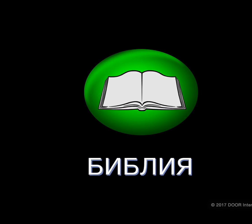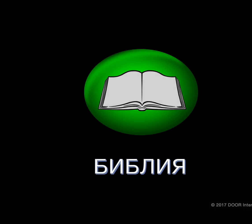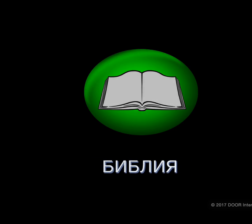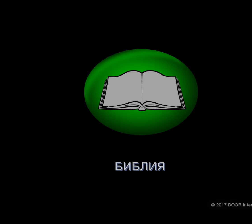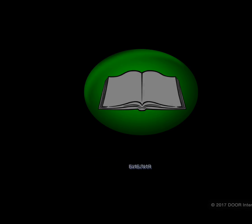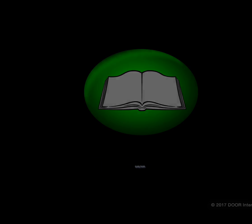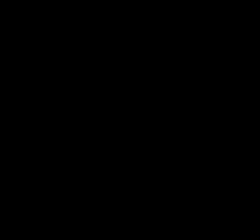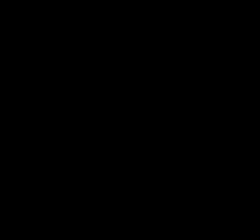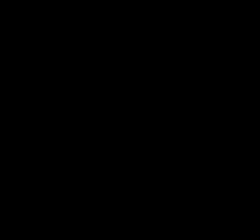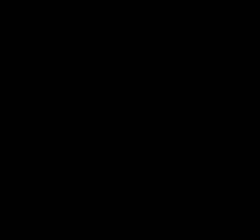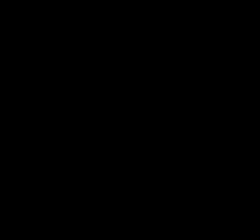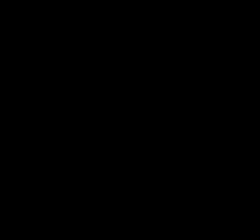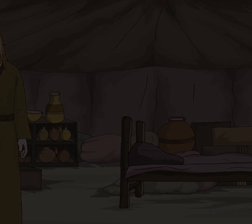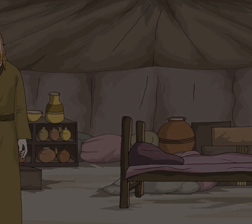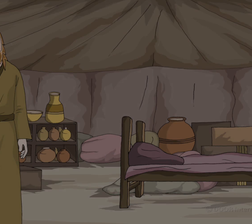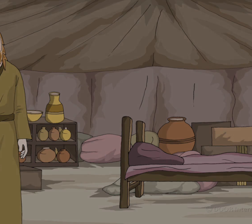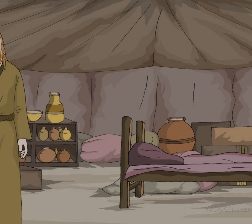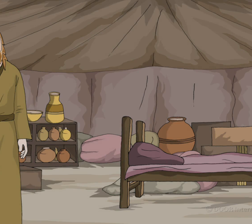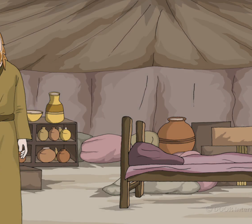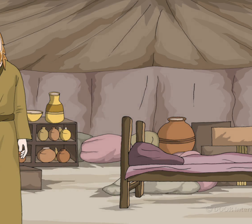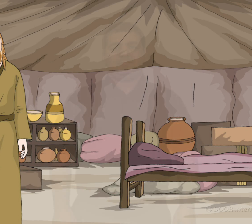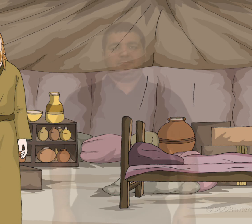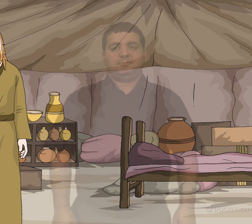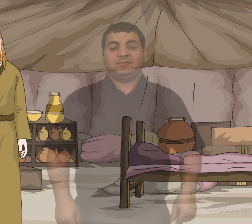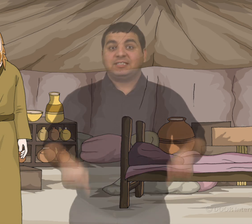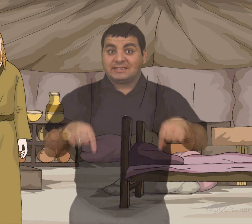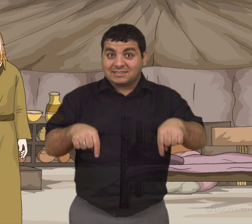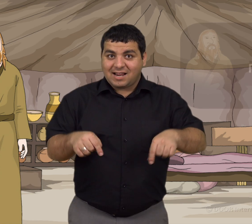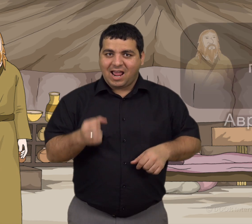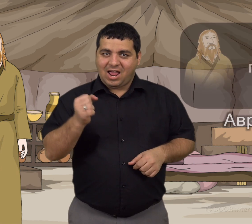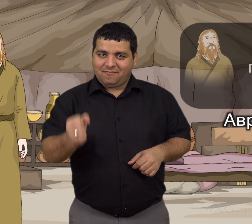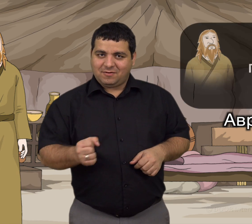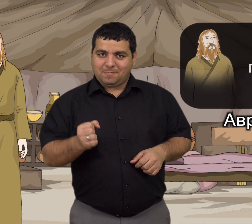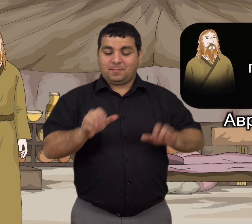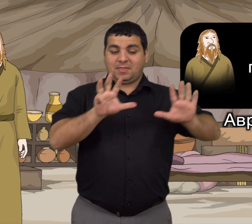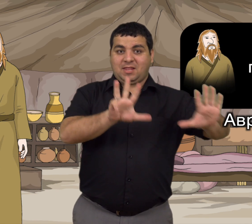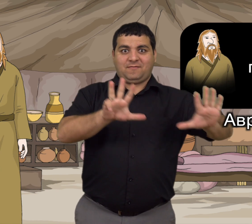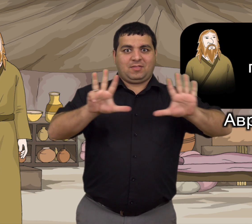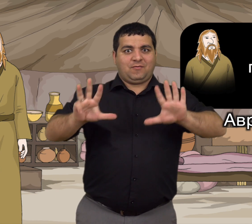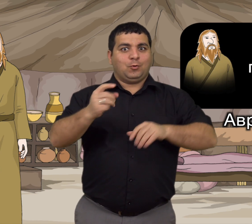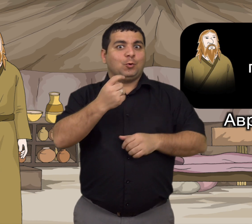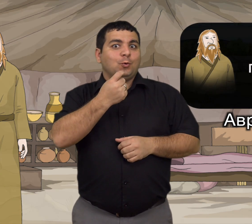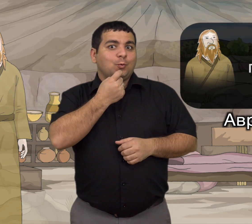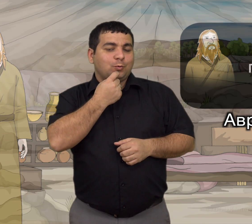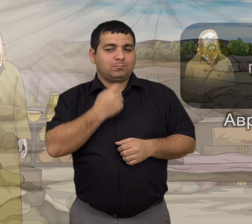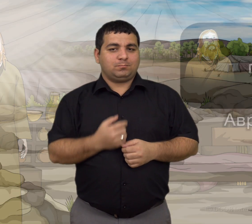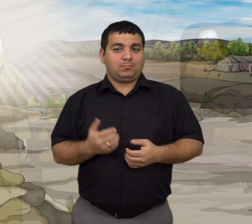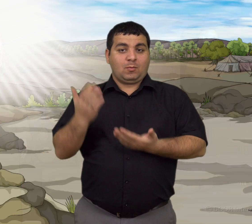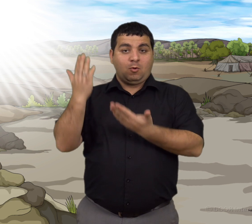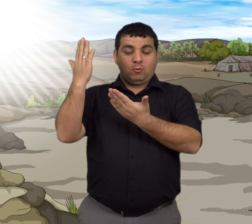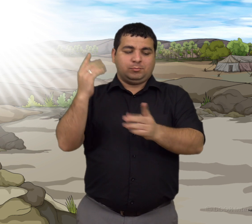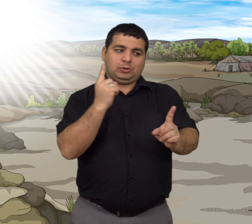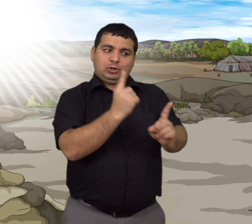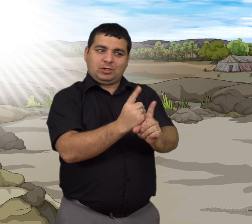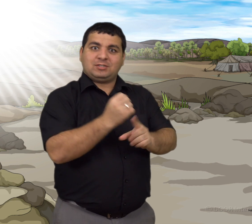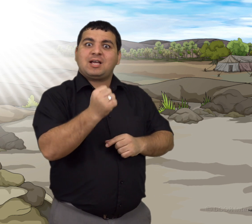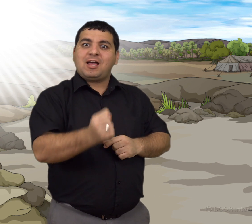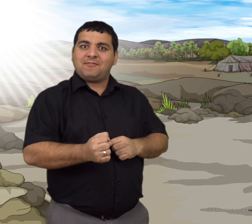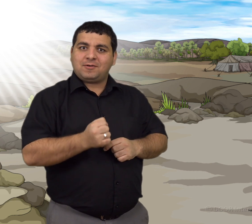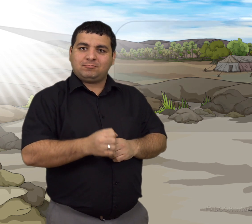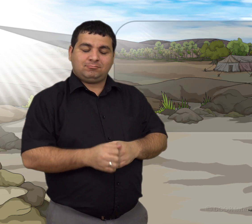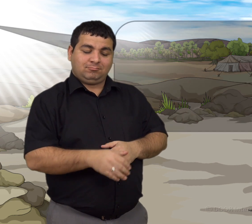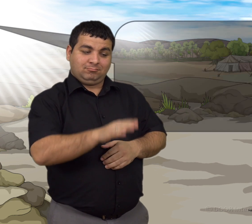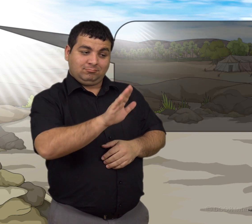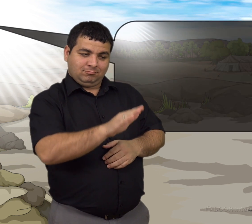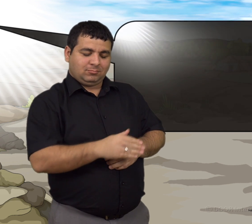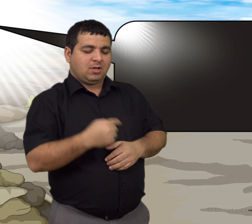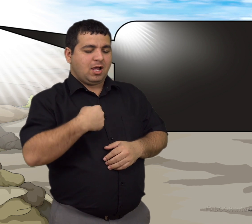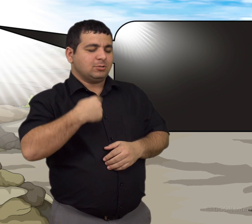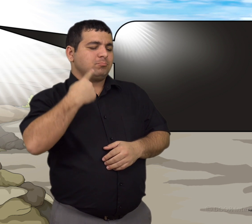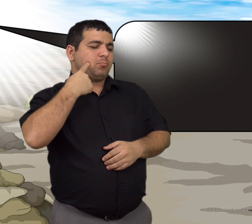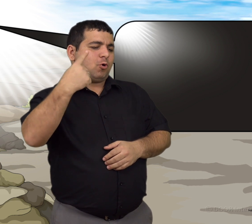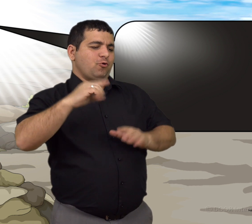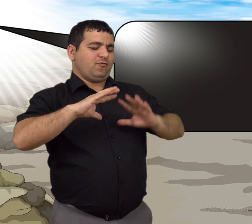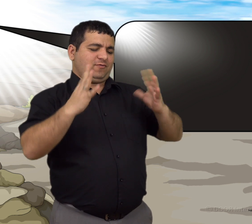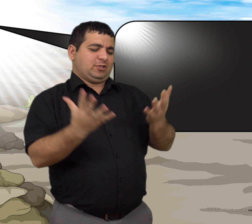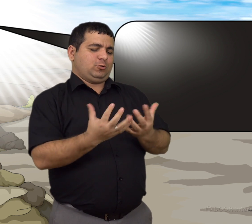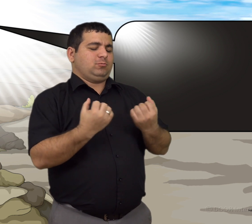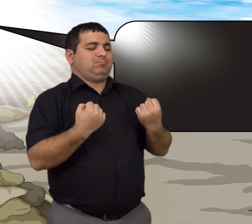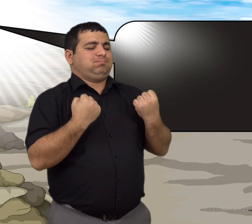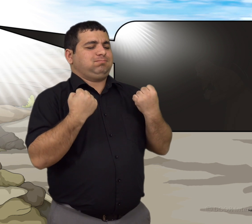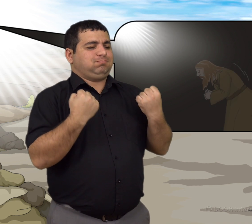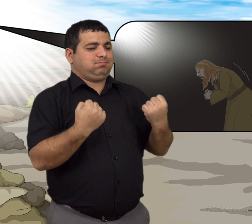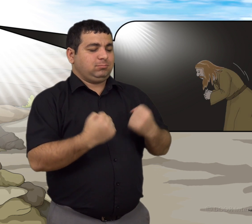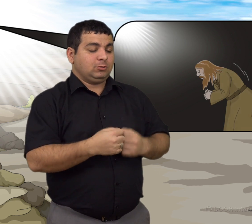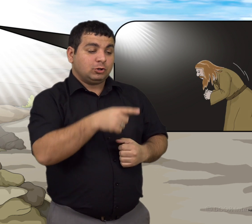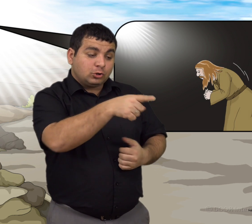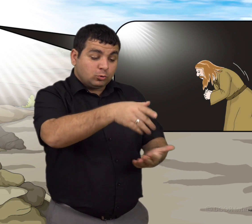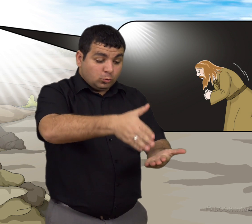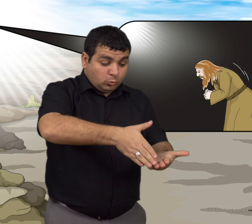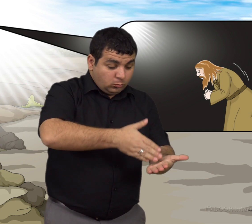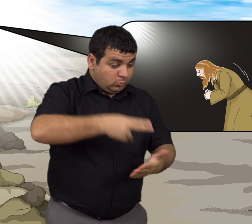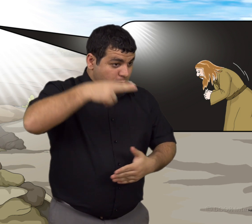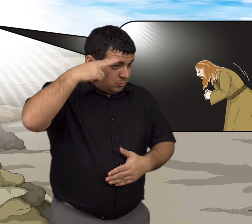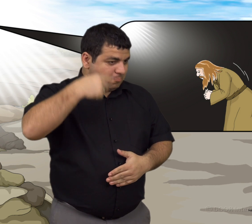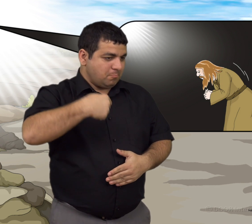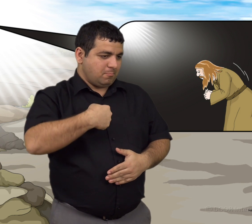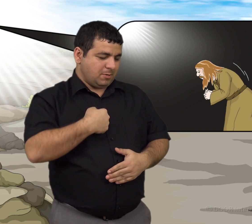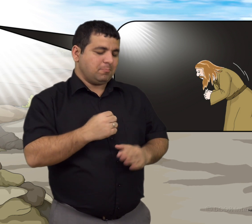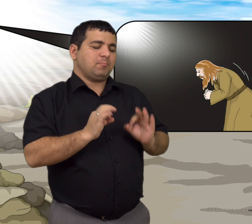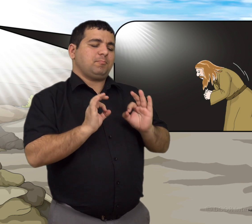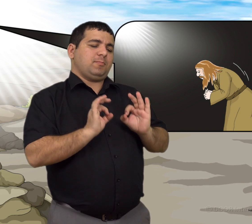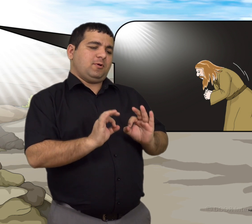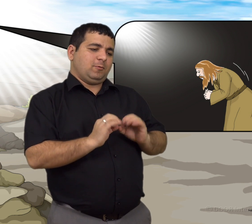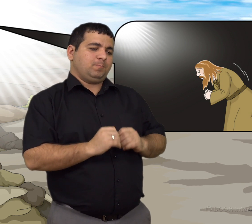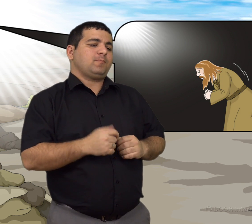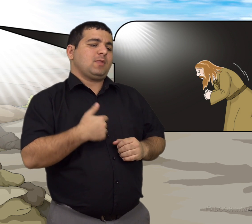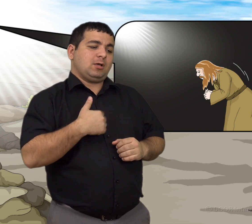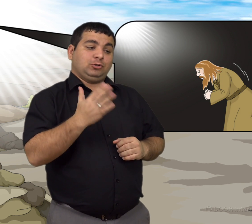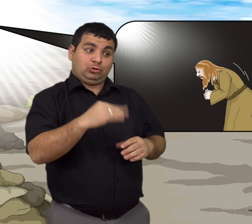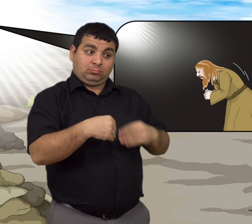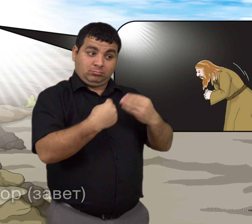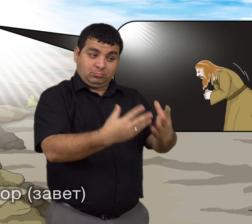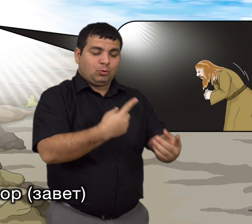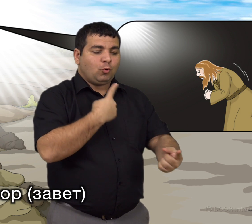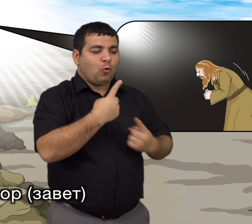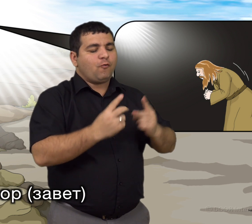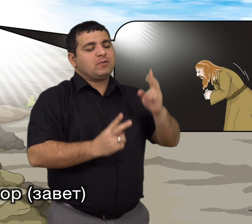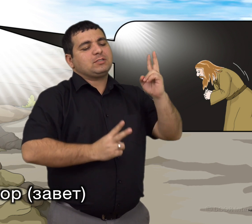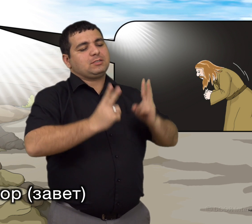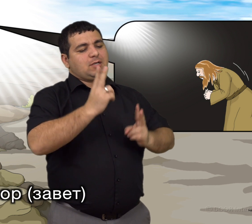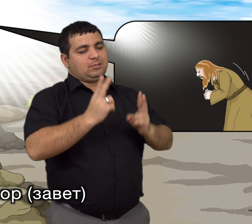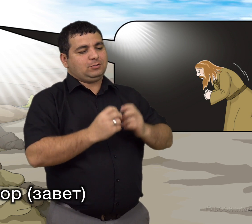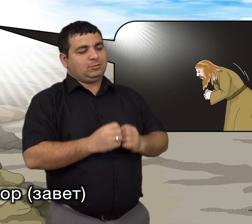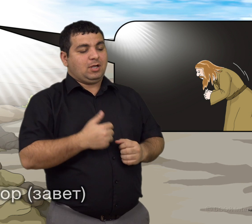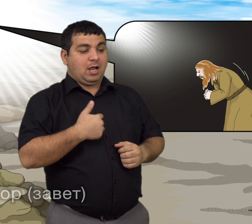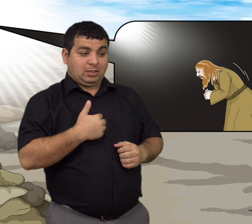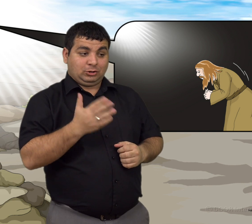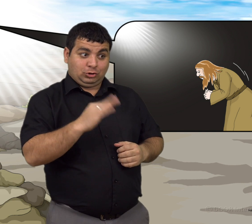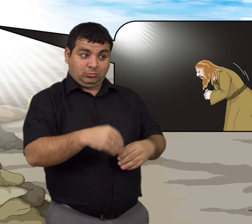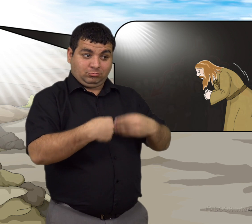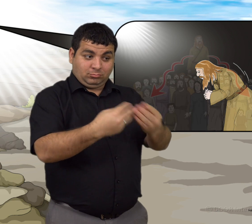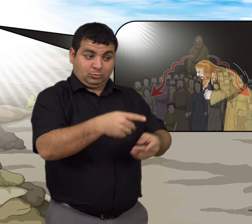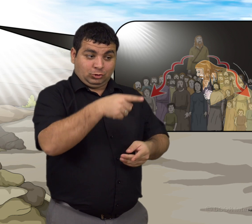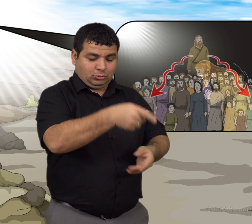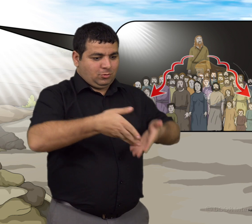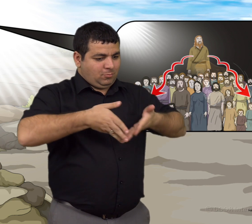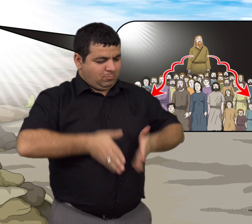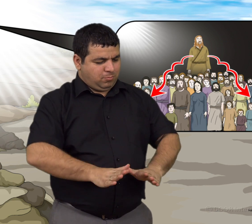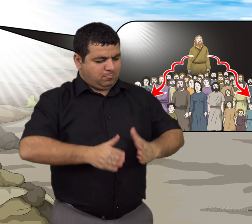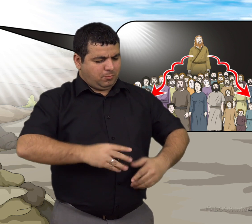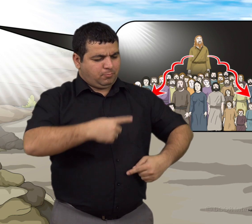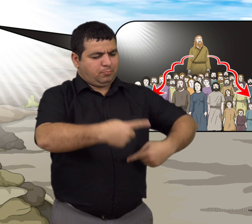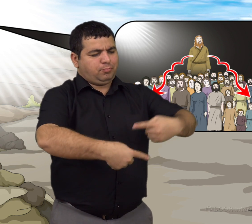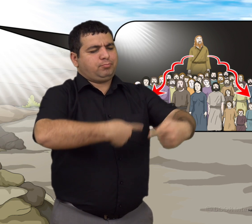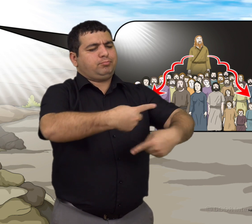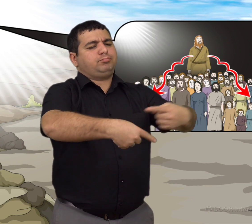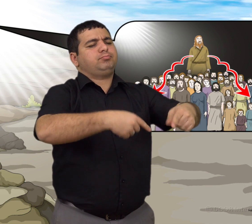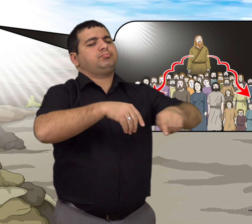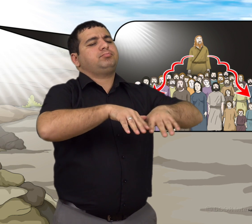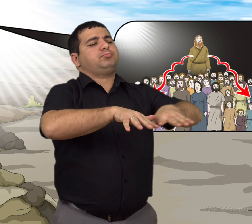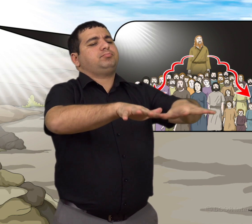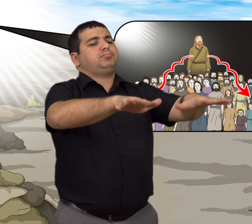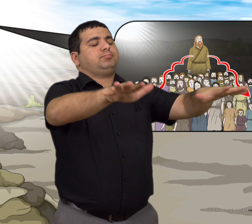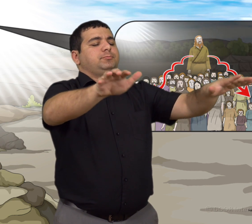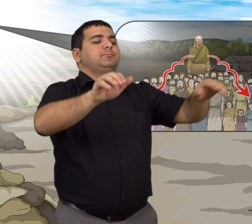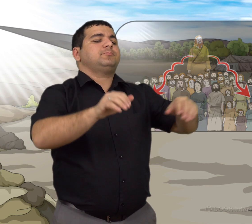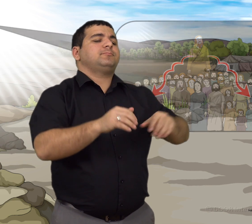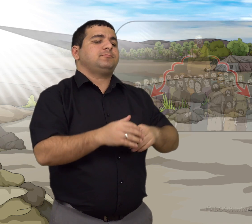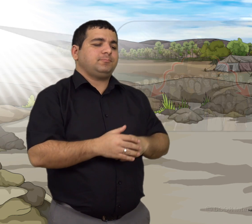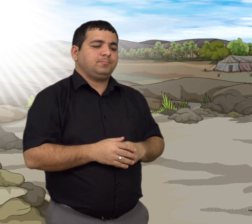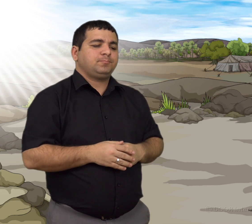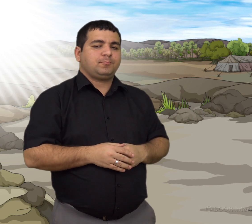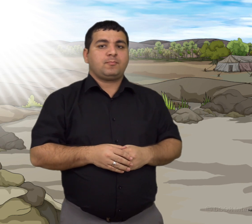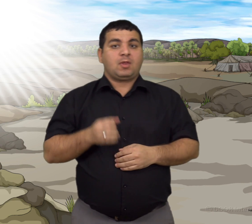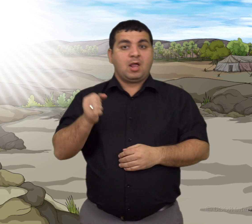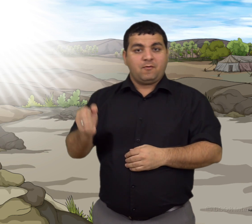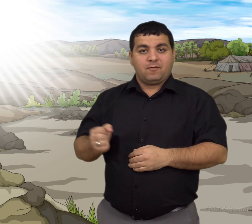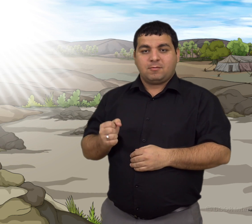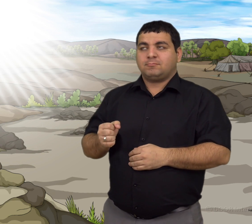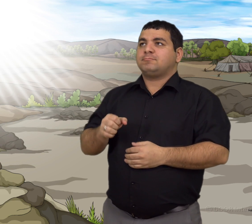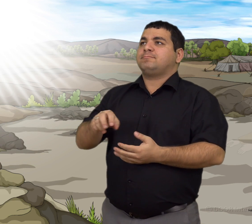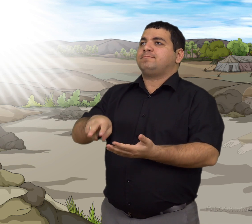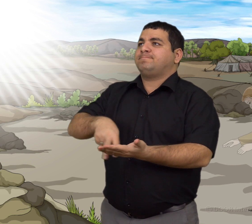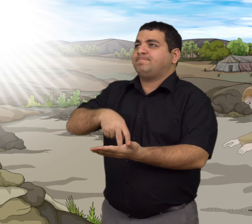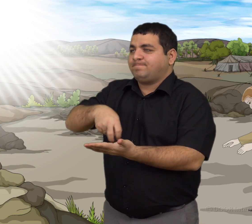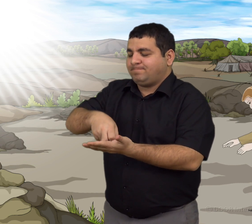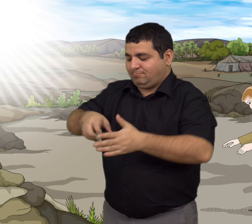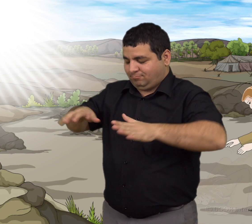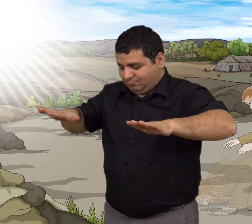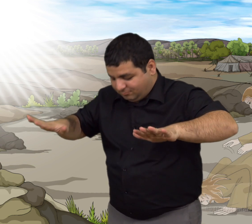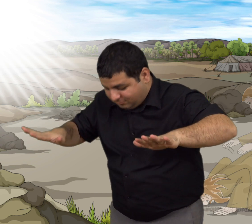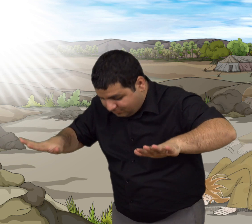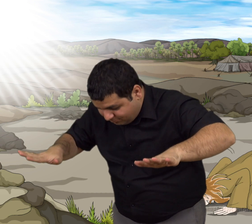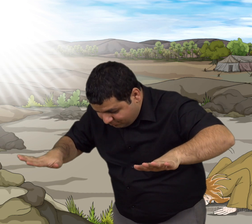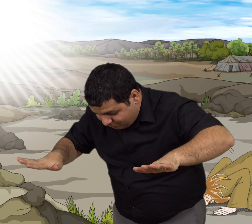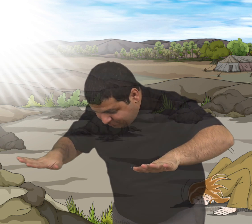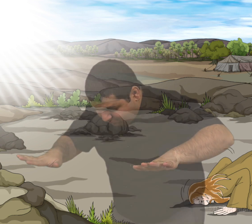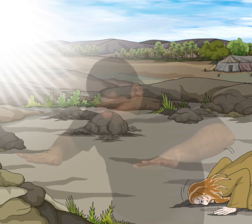When Abram was ninety-nine years old, the LORD appeared to him and said, “I am God Almighty. Walk before Me and be blameless. I will establish My covenant between Me and you, and I will multiply you exceedingly.”